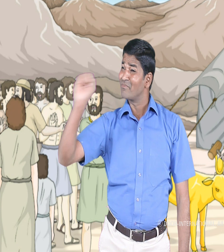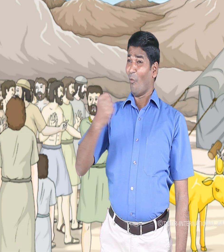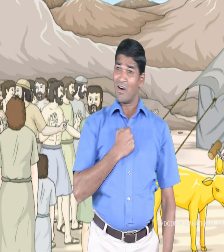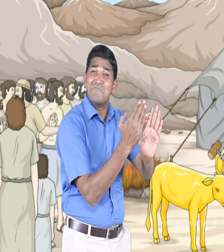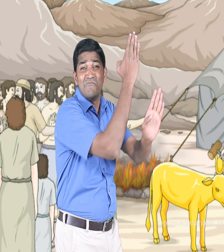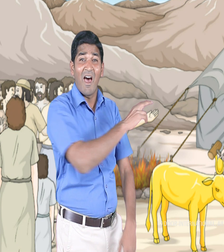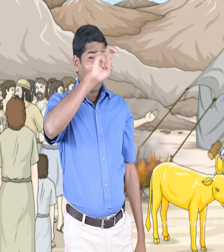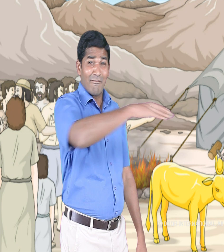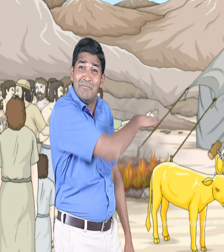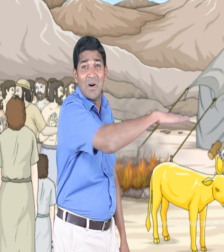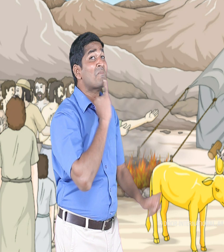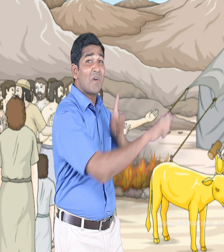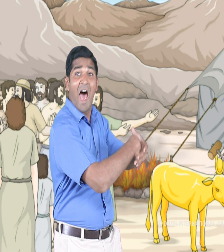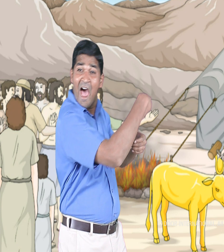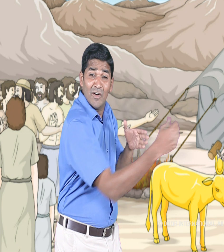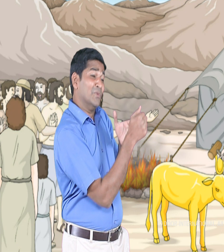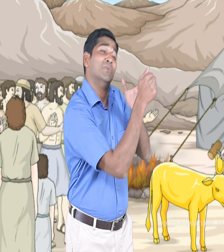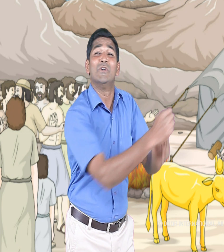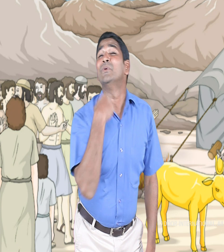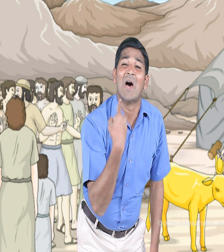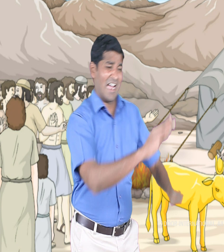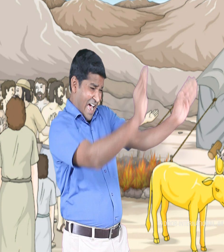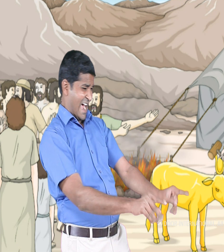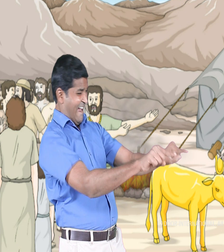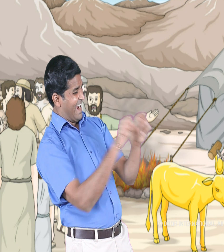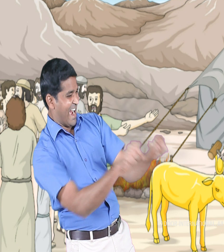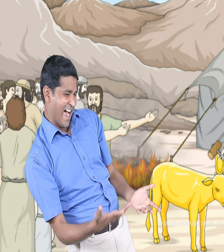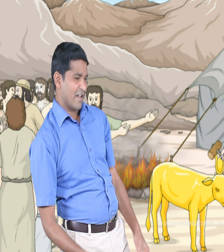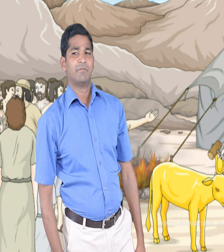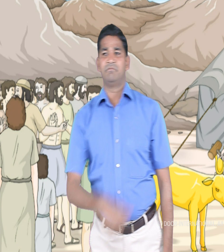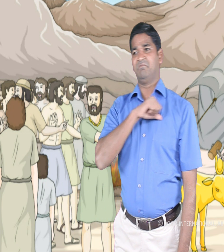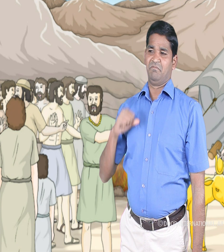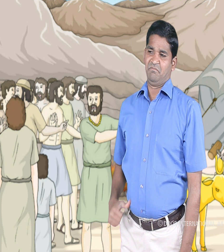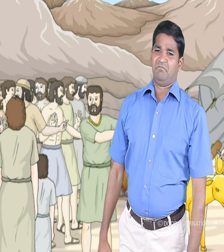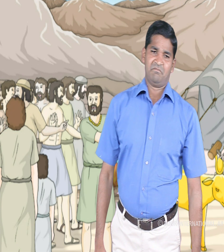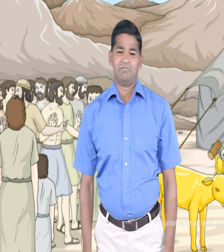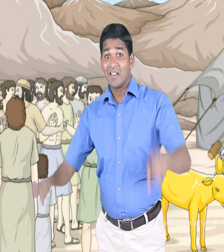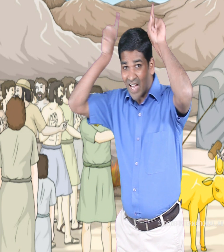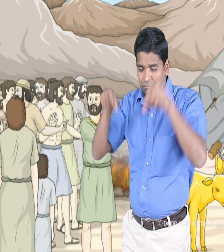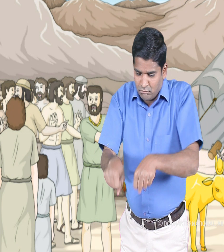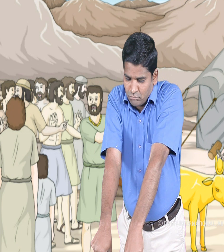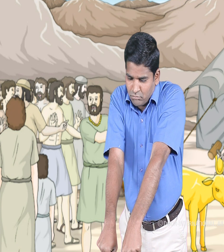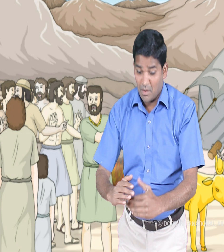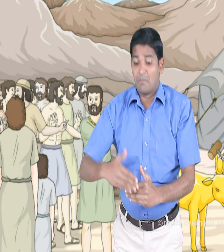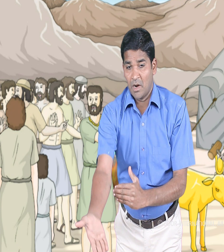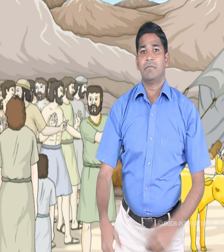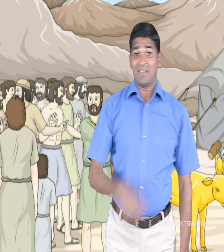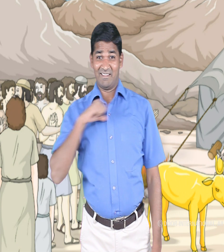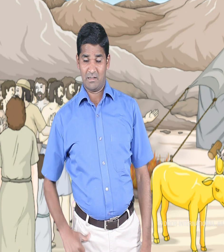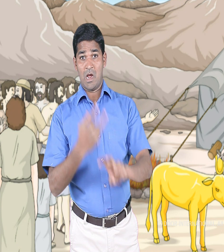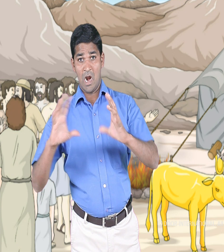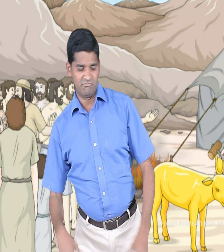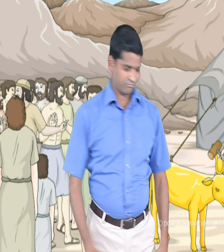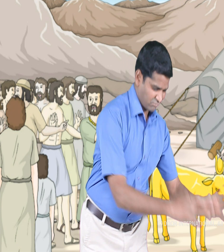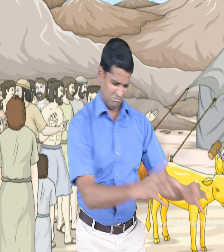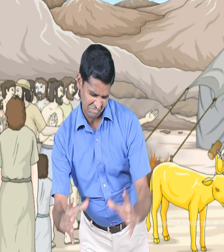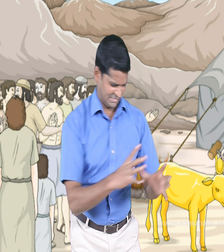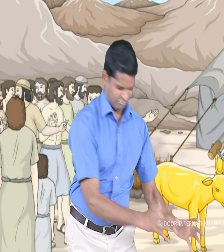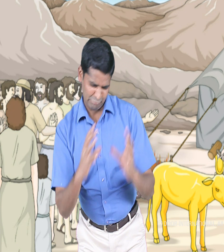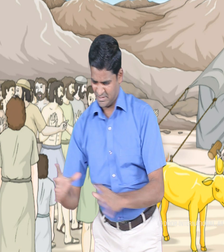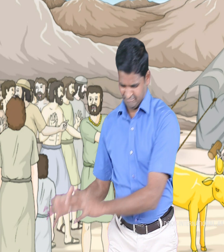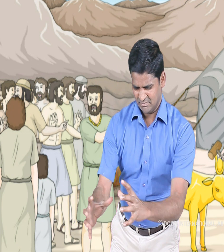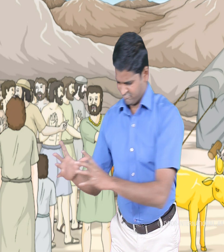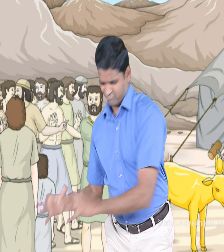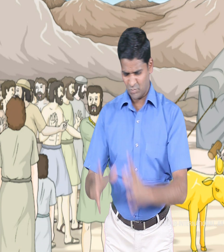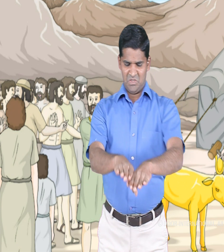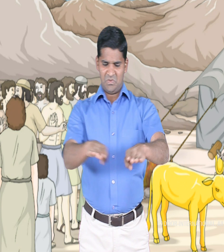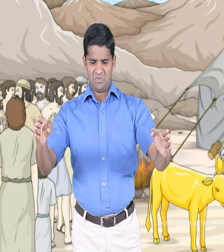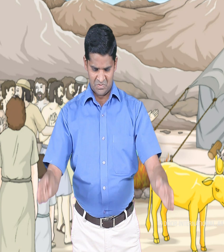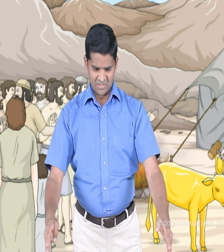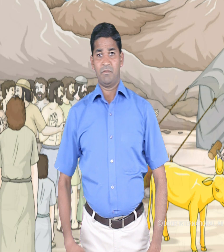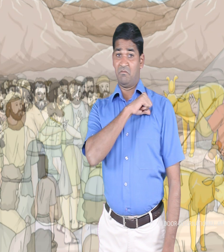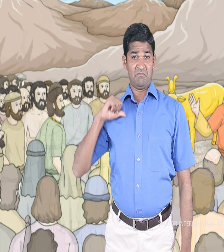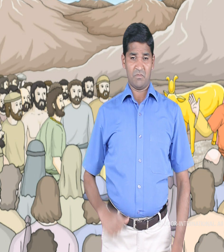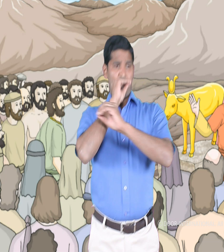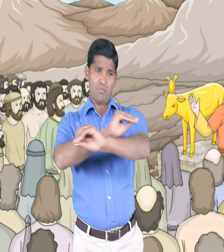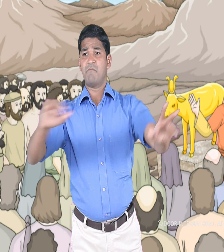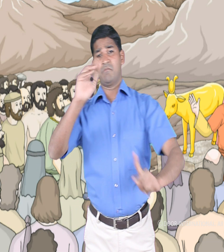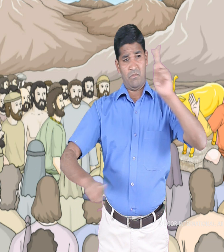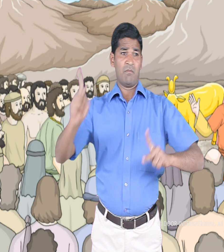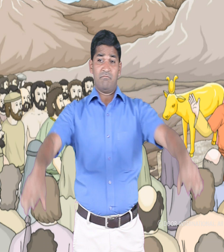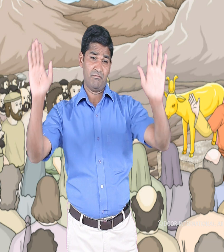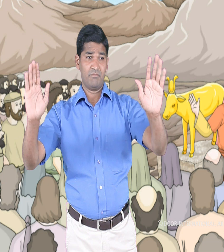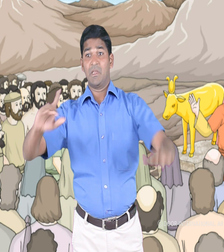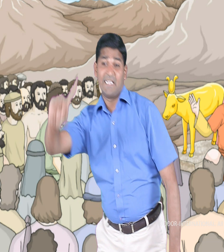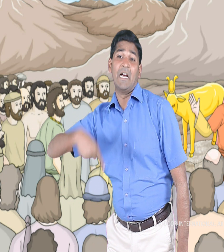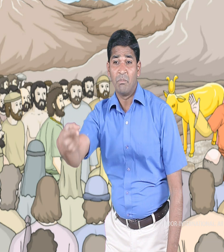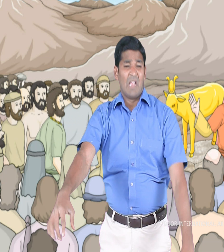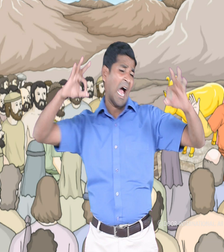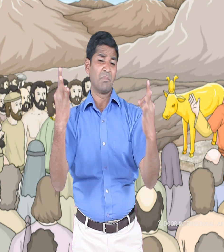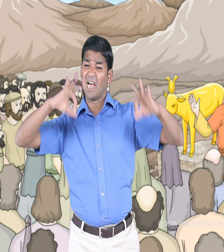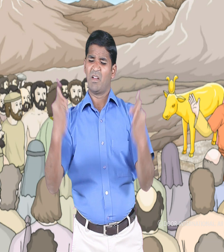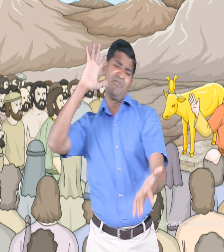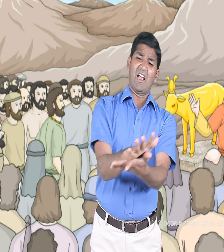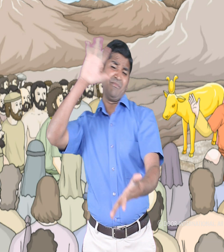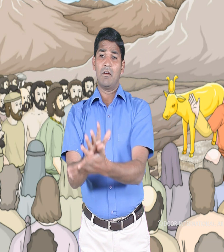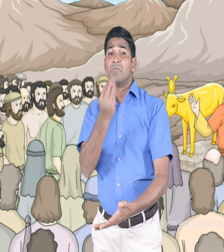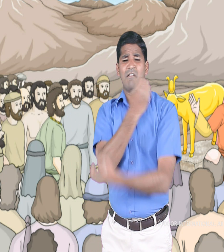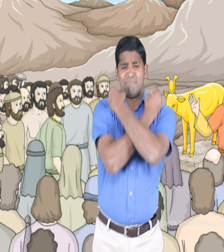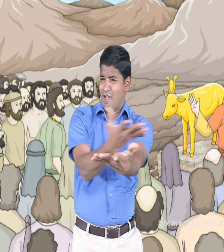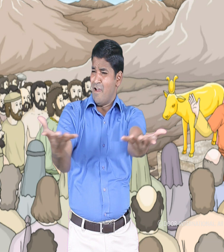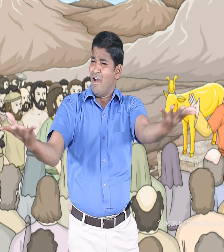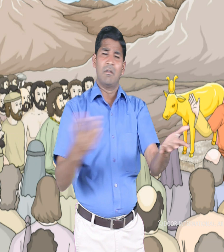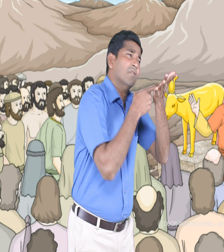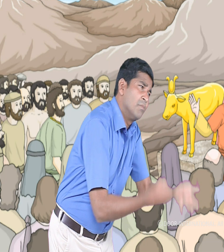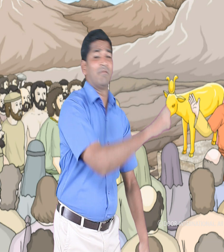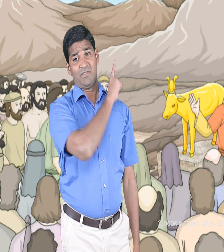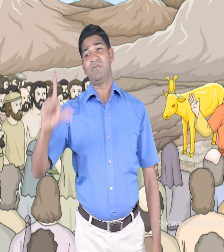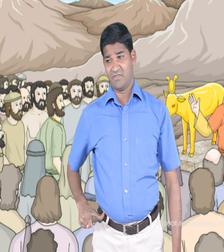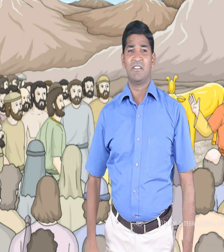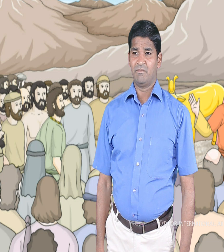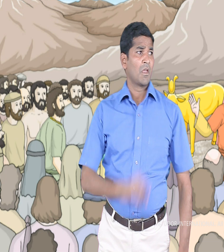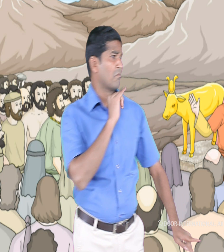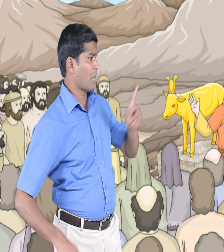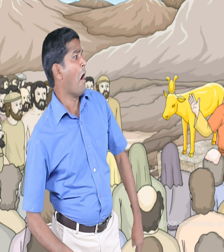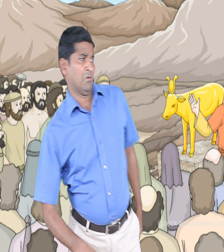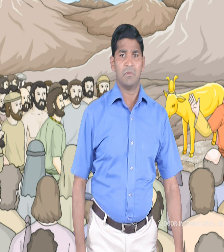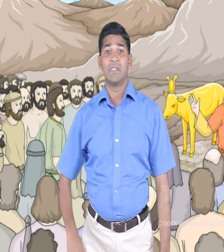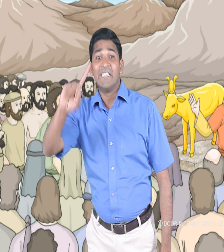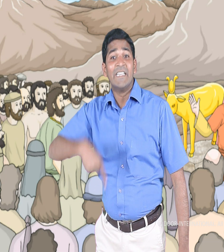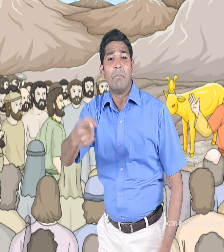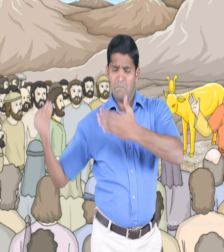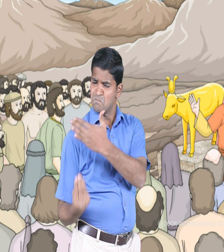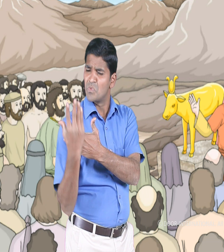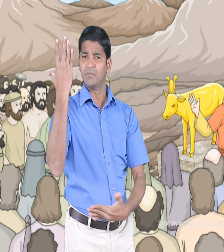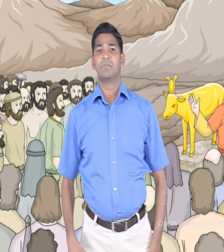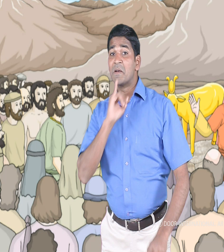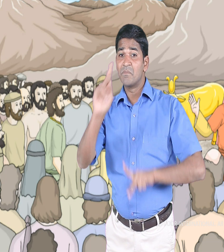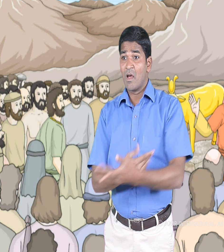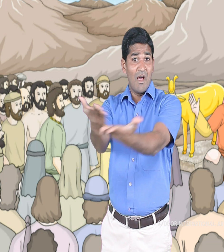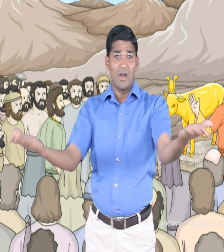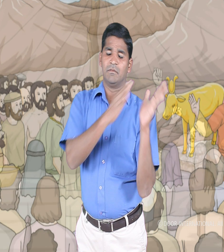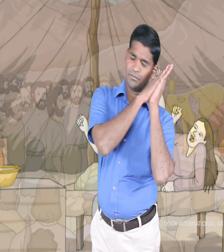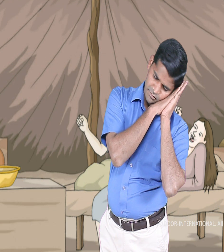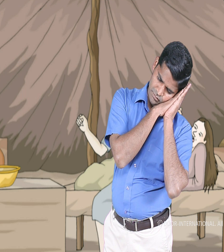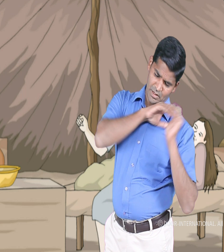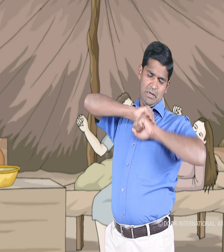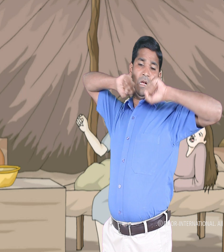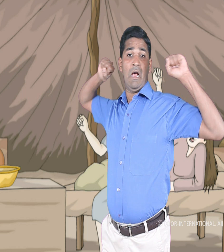When Aaron saw this, he built an altar before the calf and proclaimed: “Tomorrow shall be a feast to the LORD.”